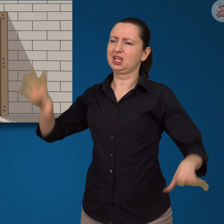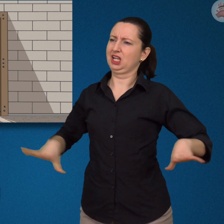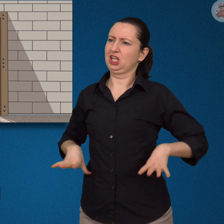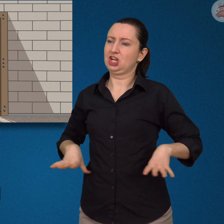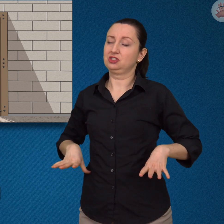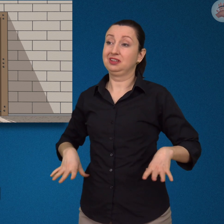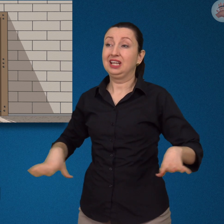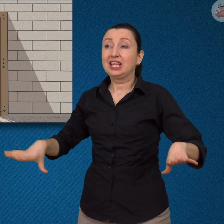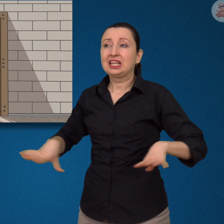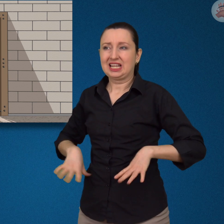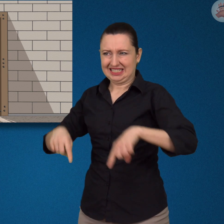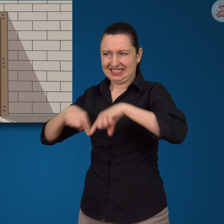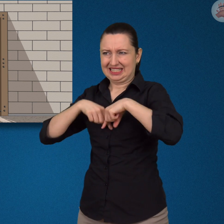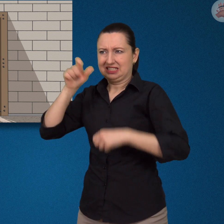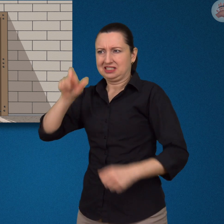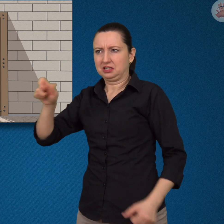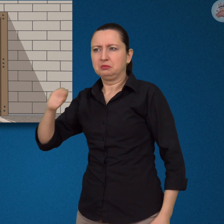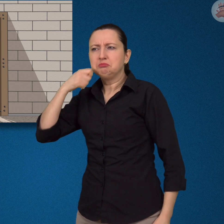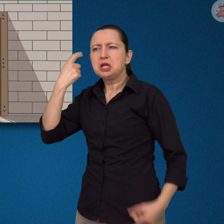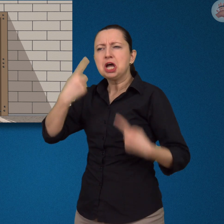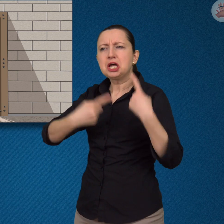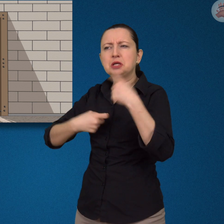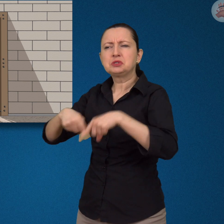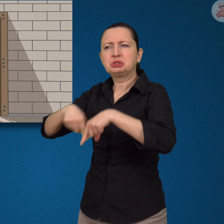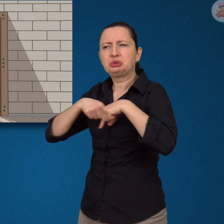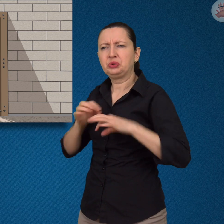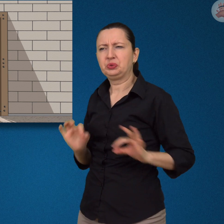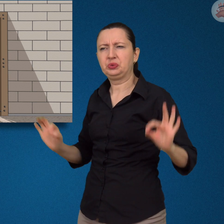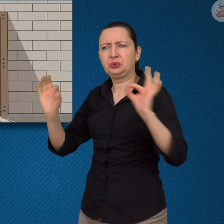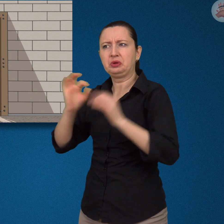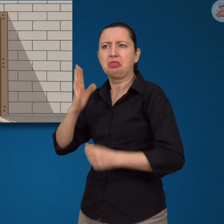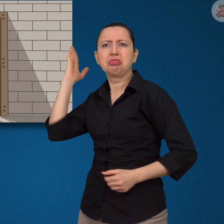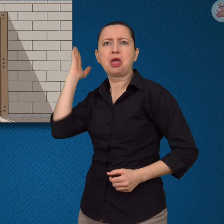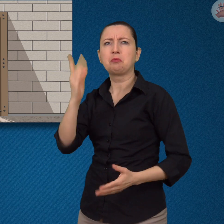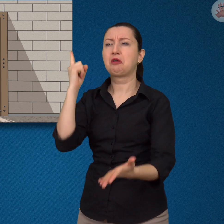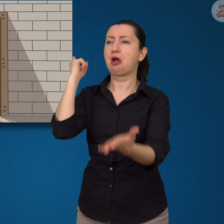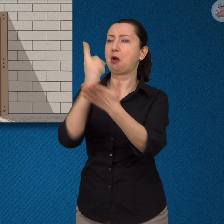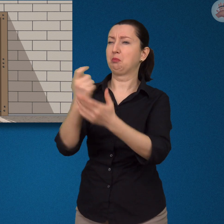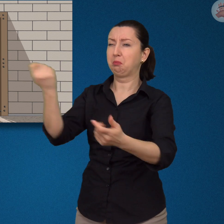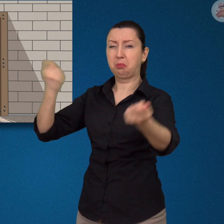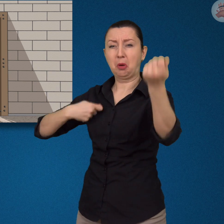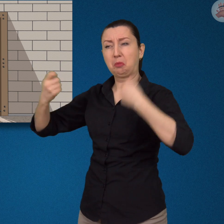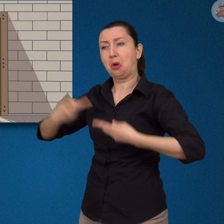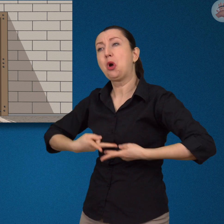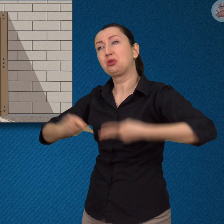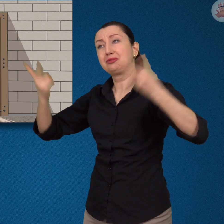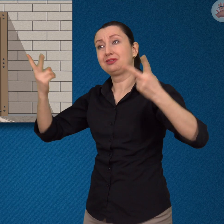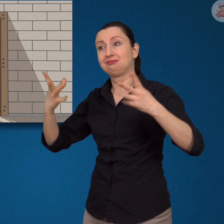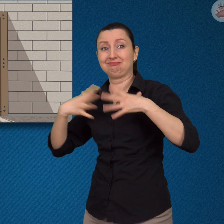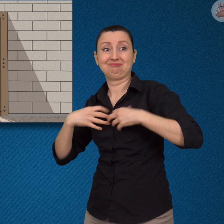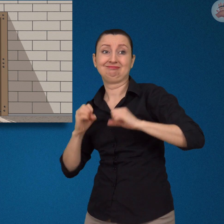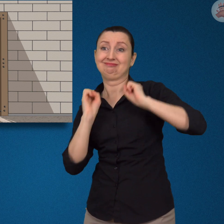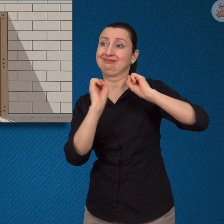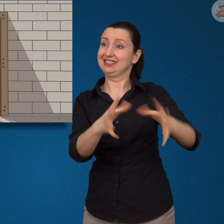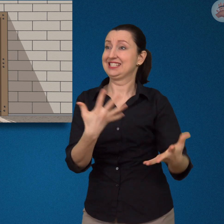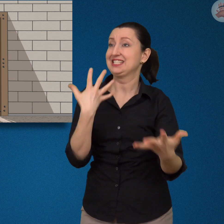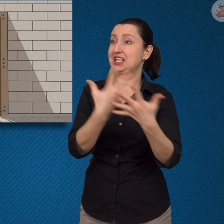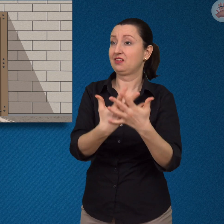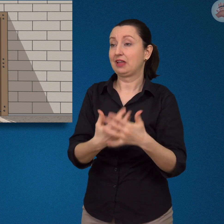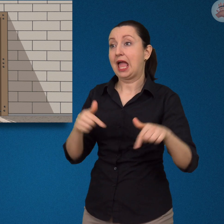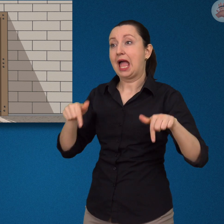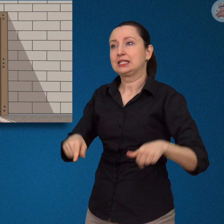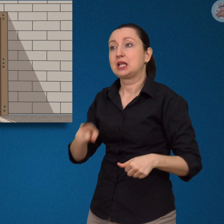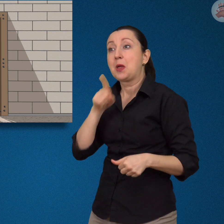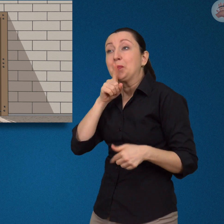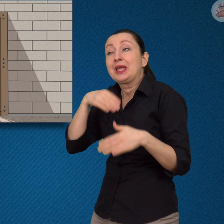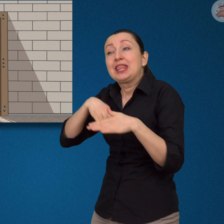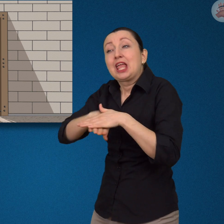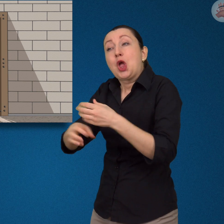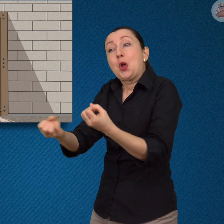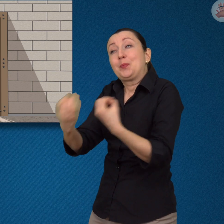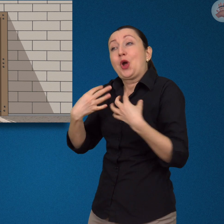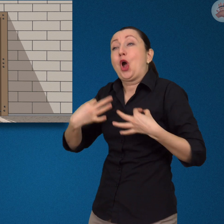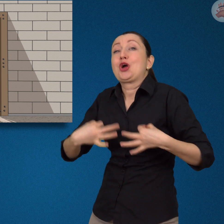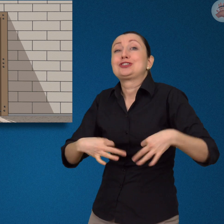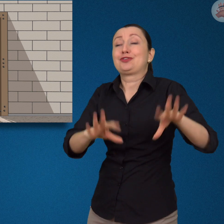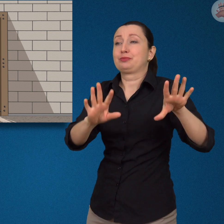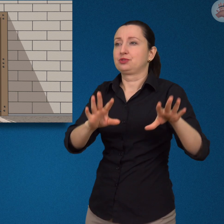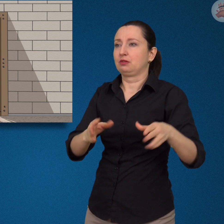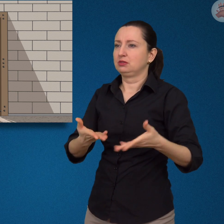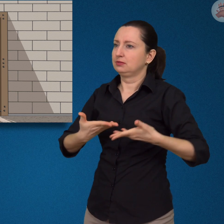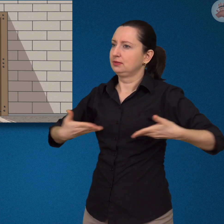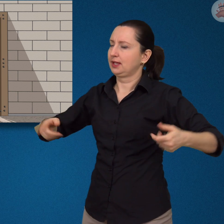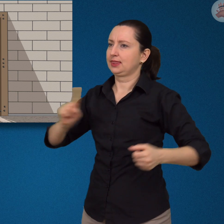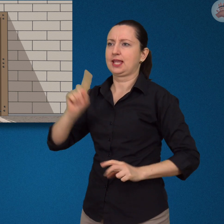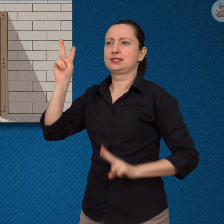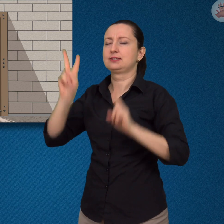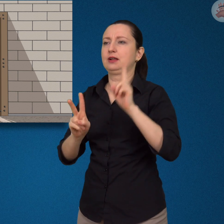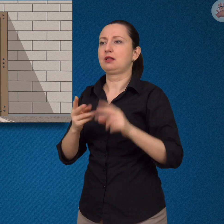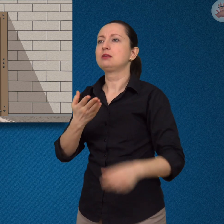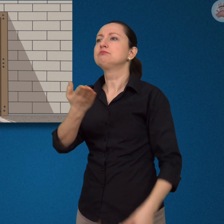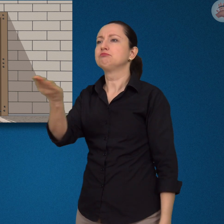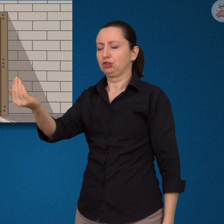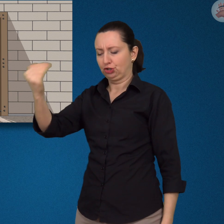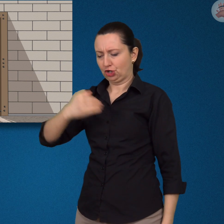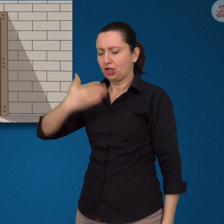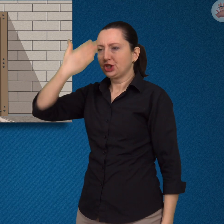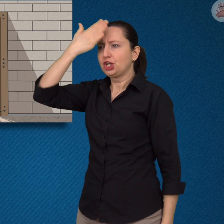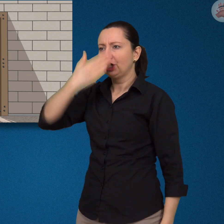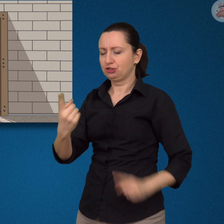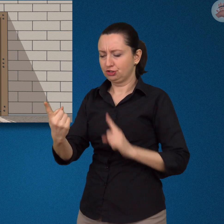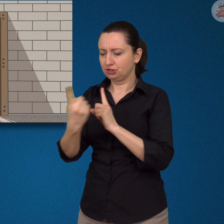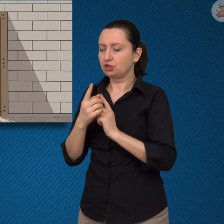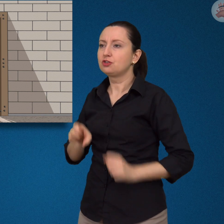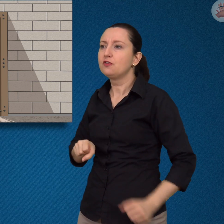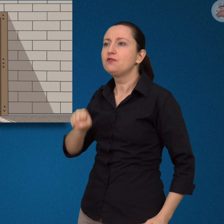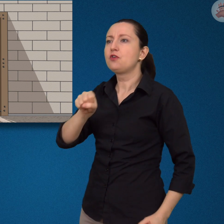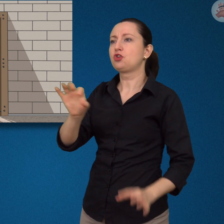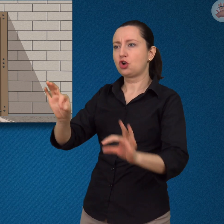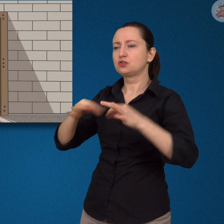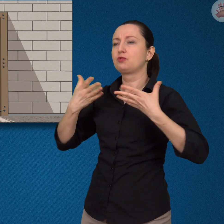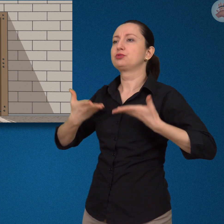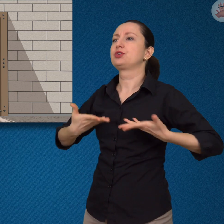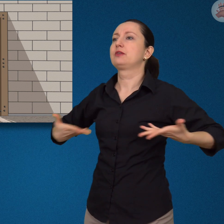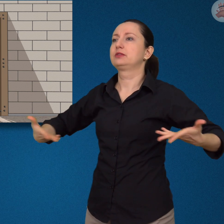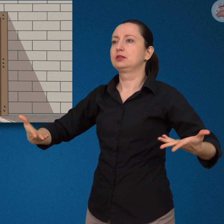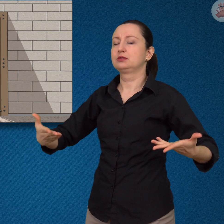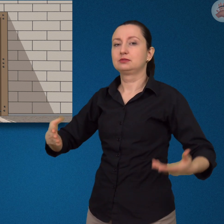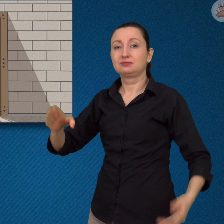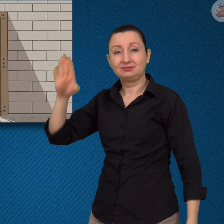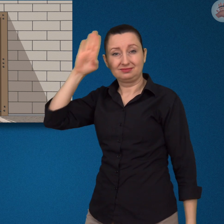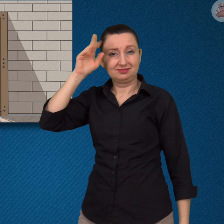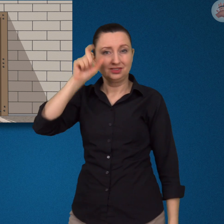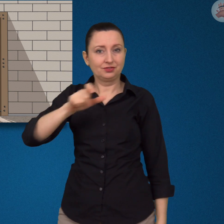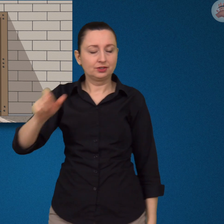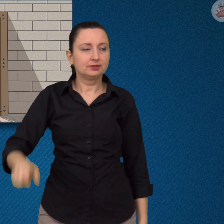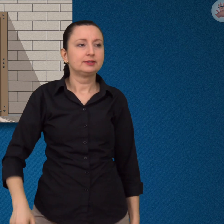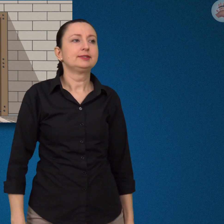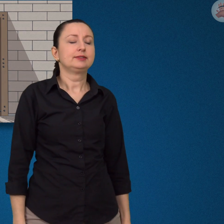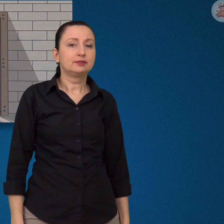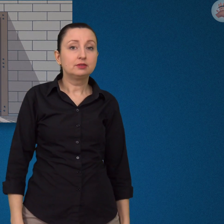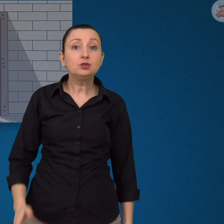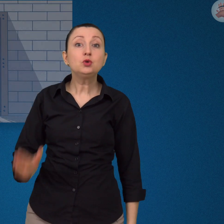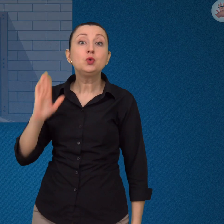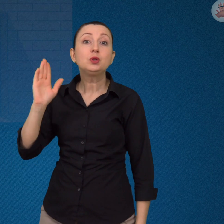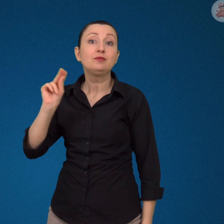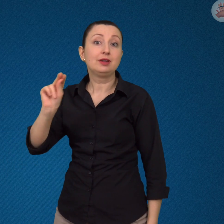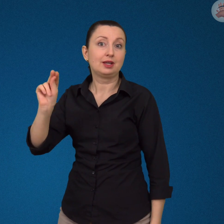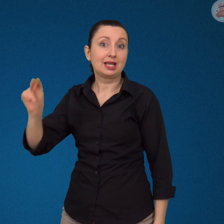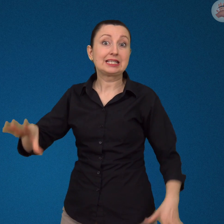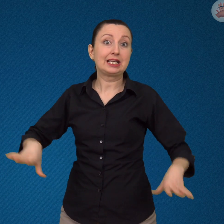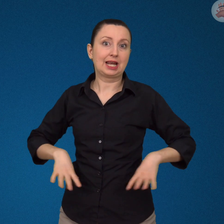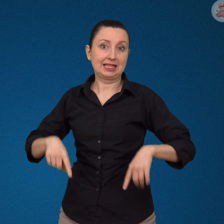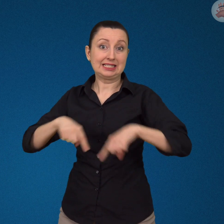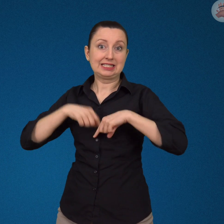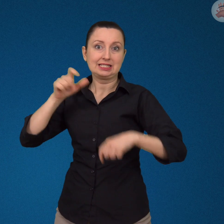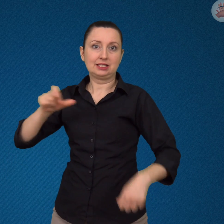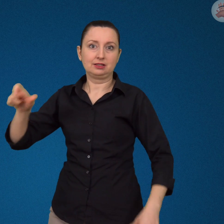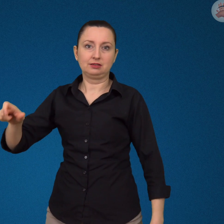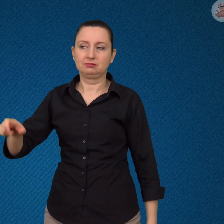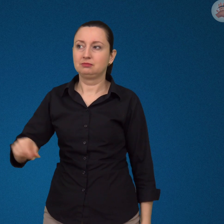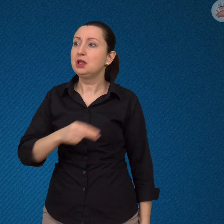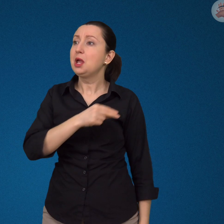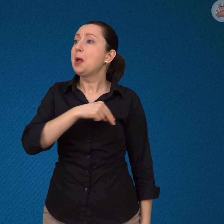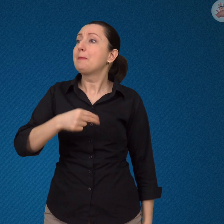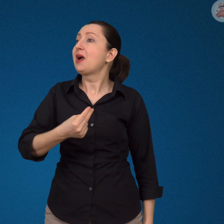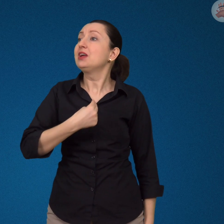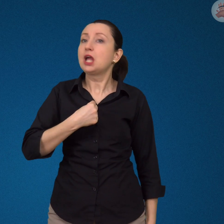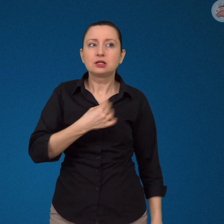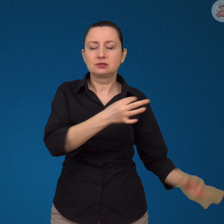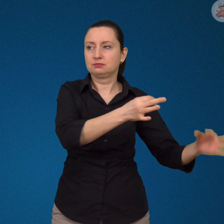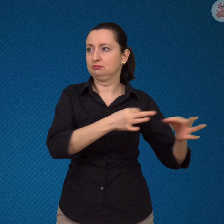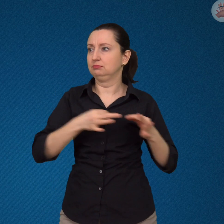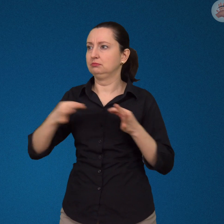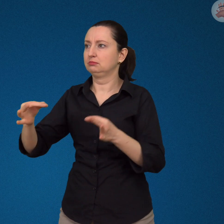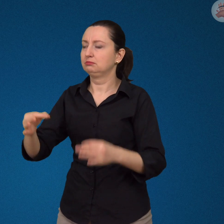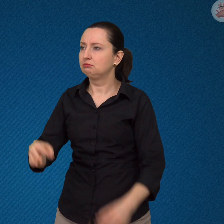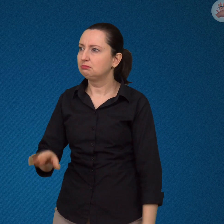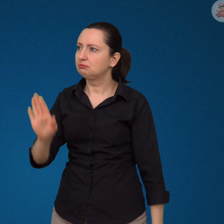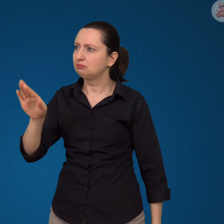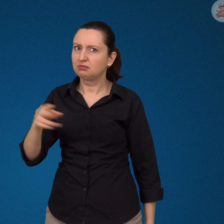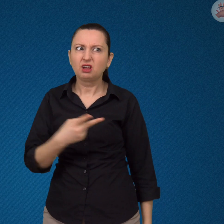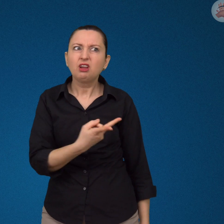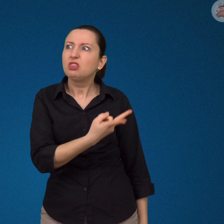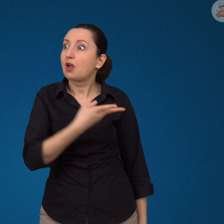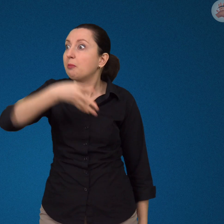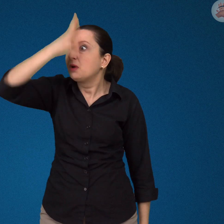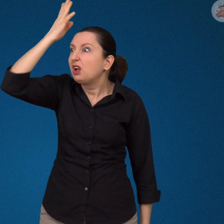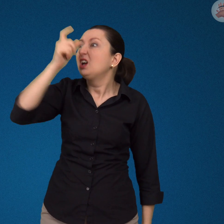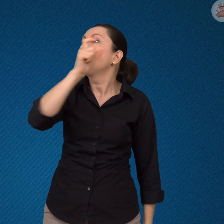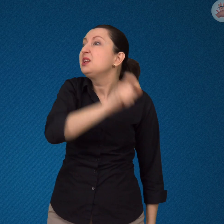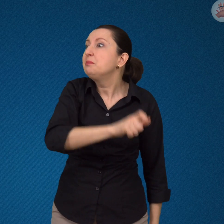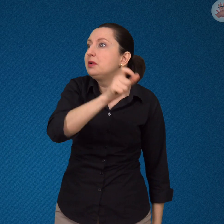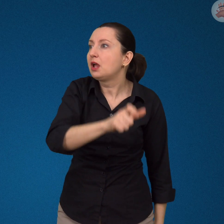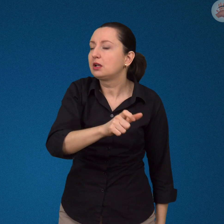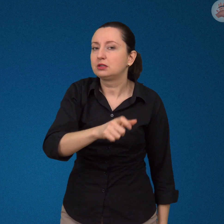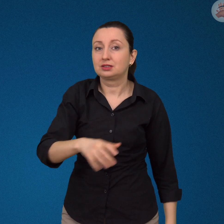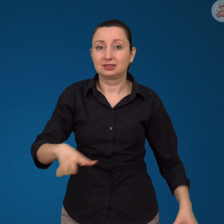But Paul said to the officers, “They beat us publicly without a trial and threw us into prison, even though we are Roman citizens. And now do they want to send us away secretly? Absolutely not!